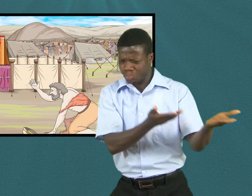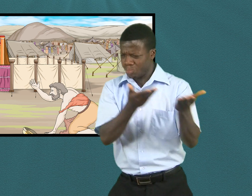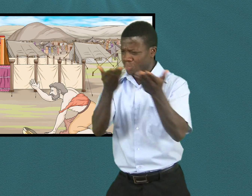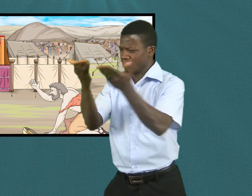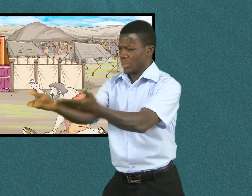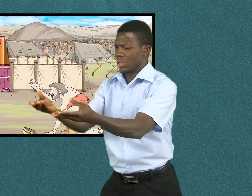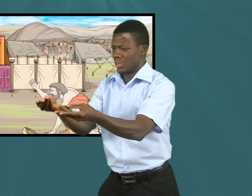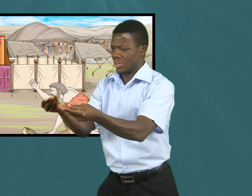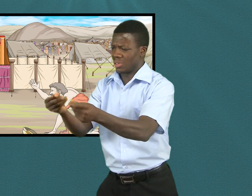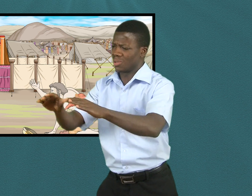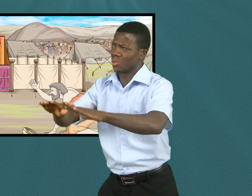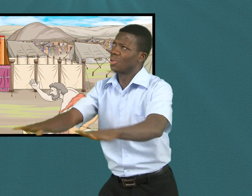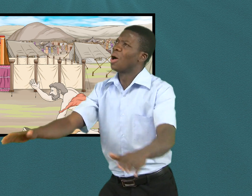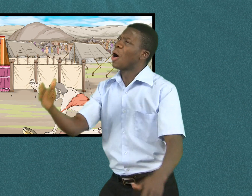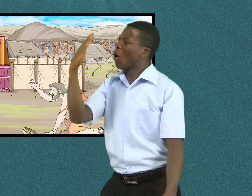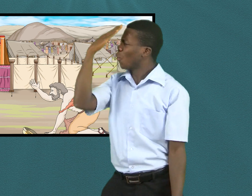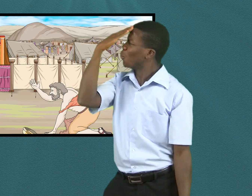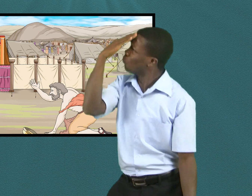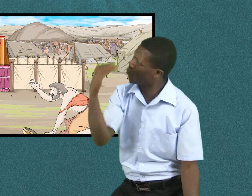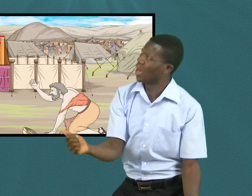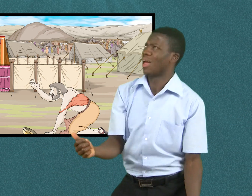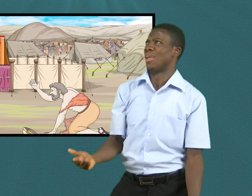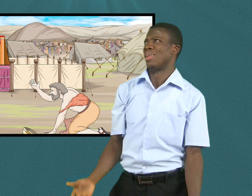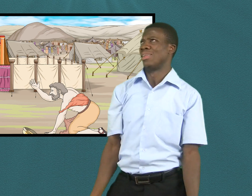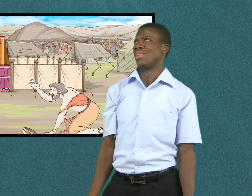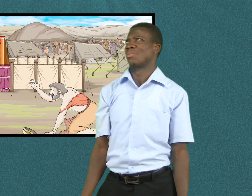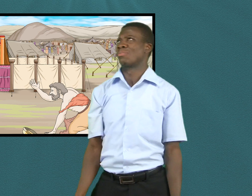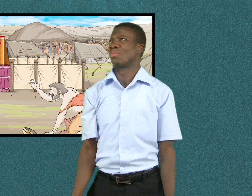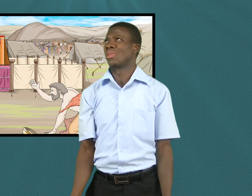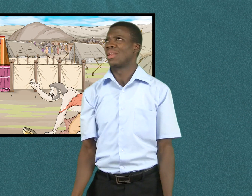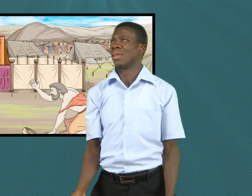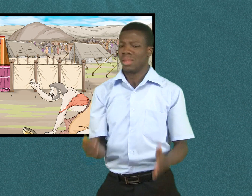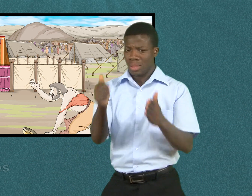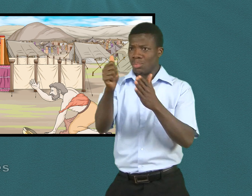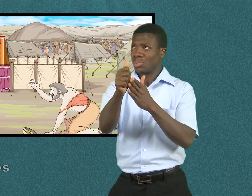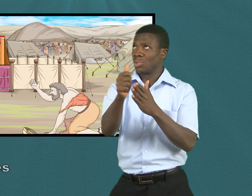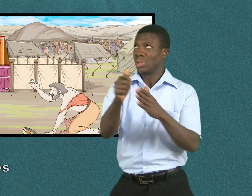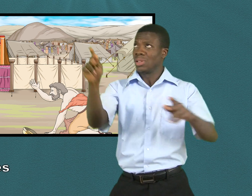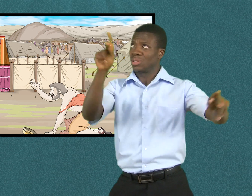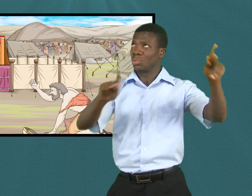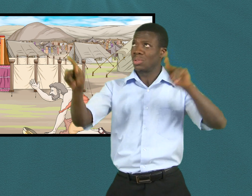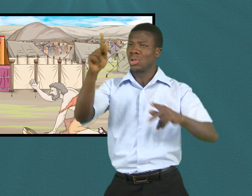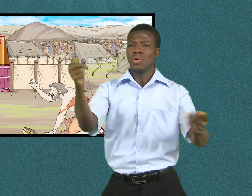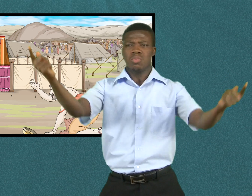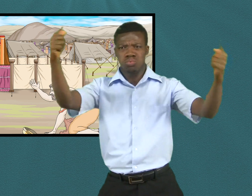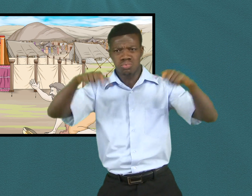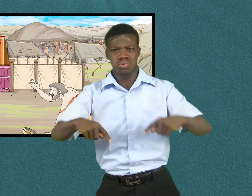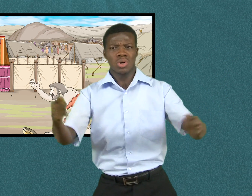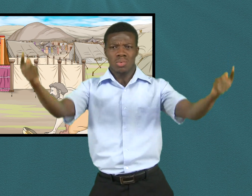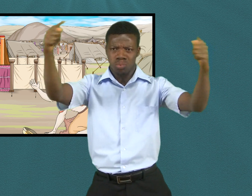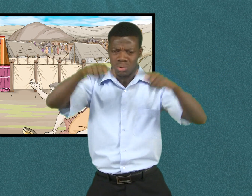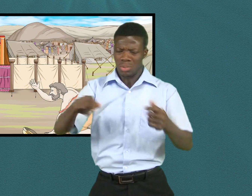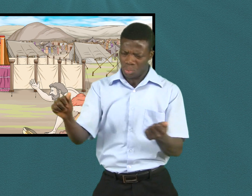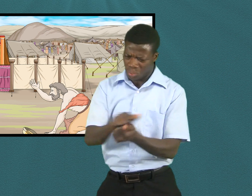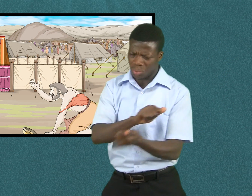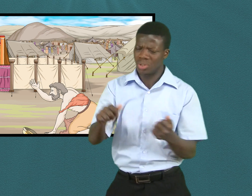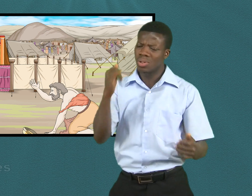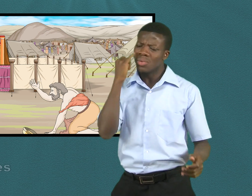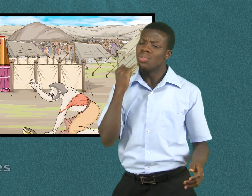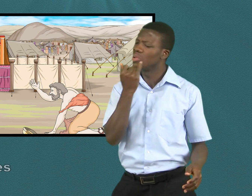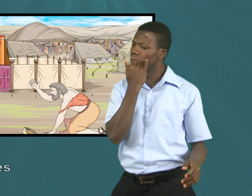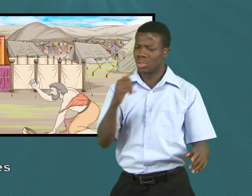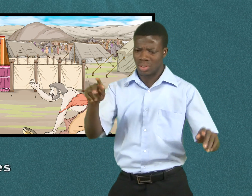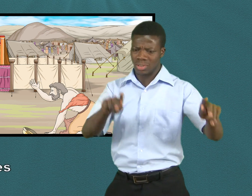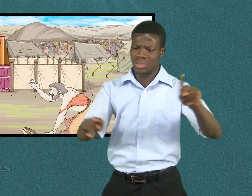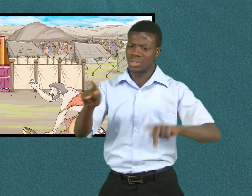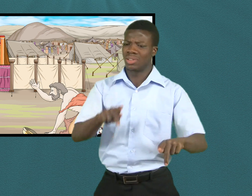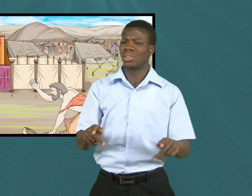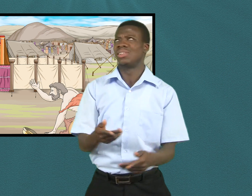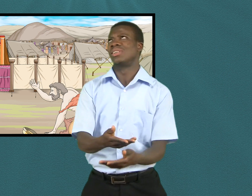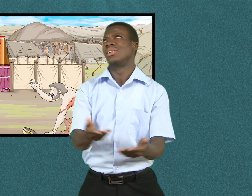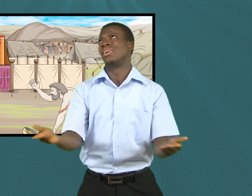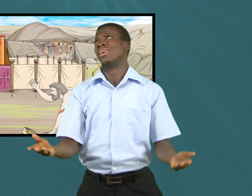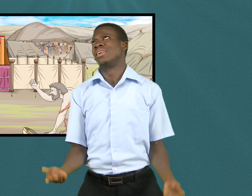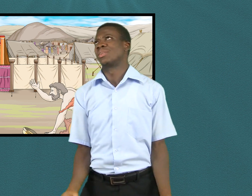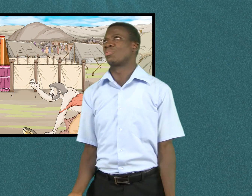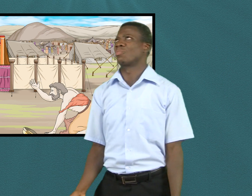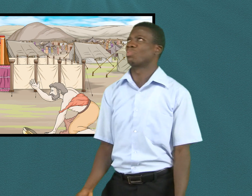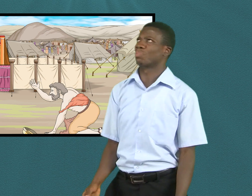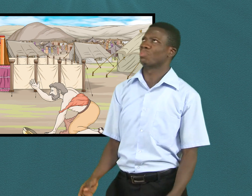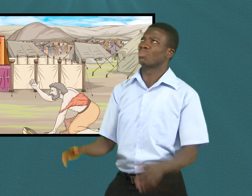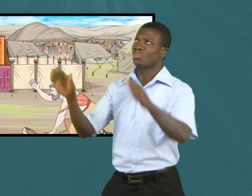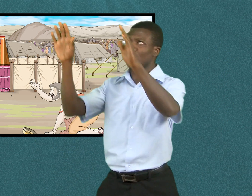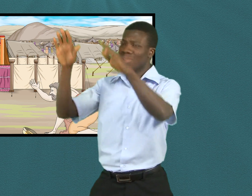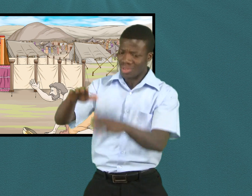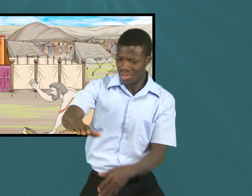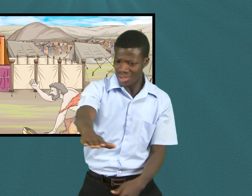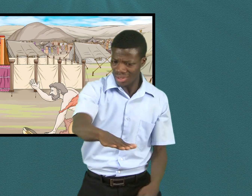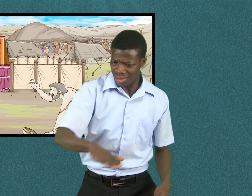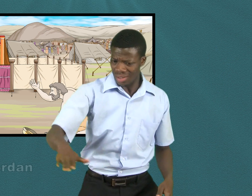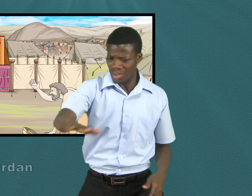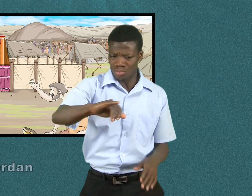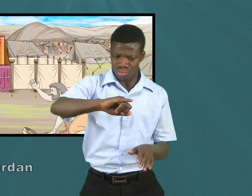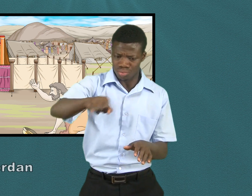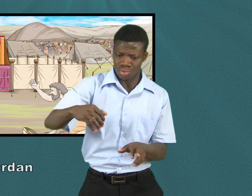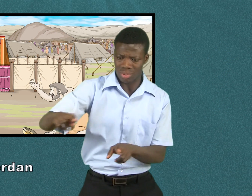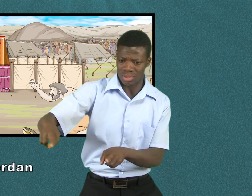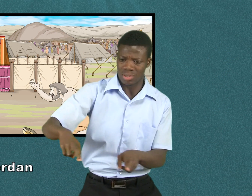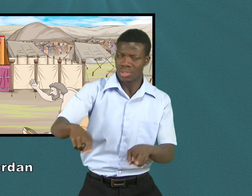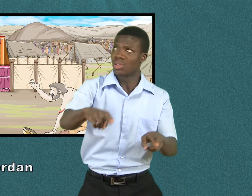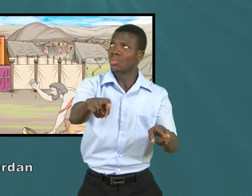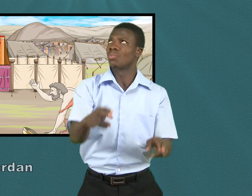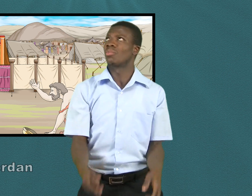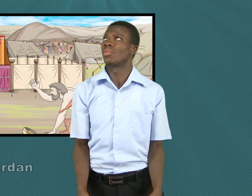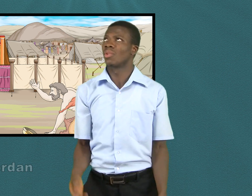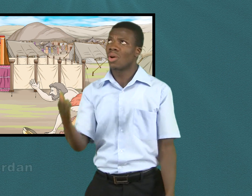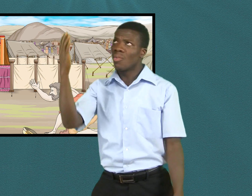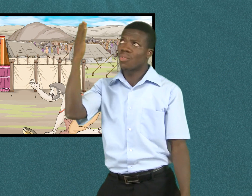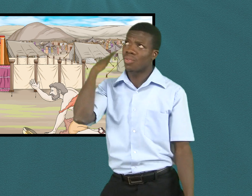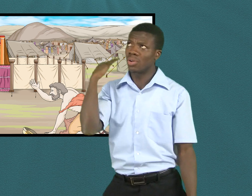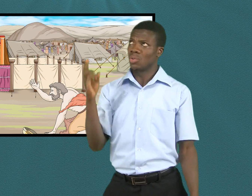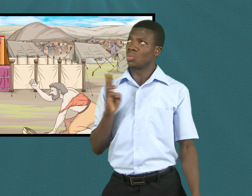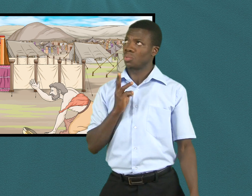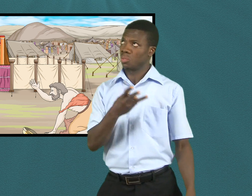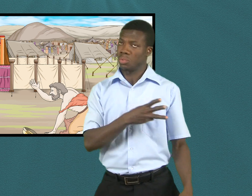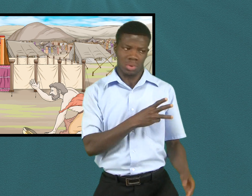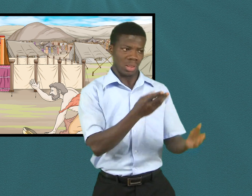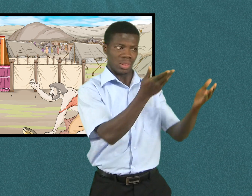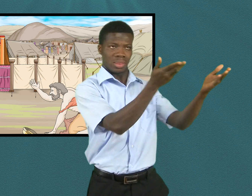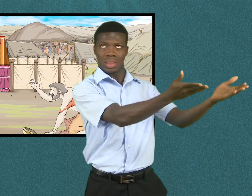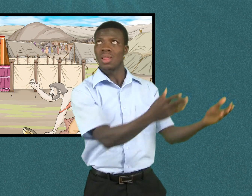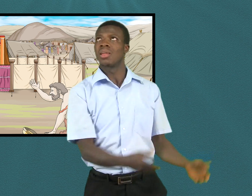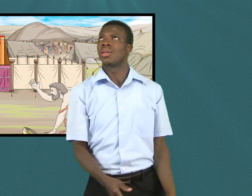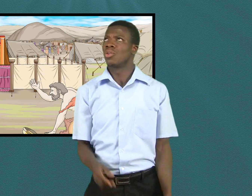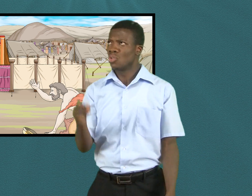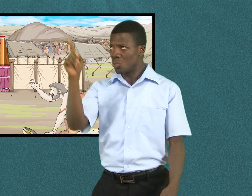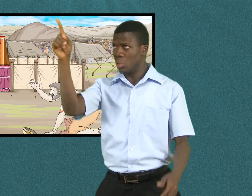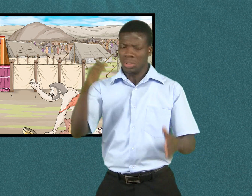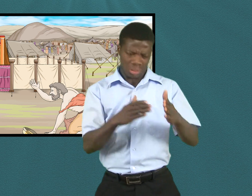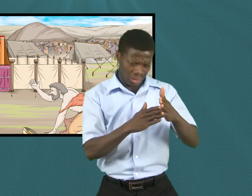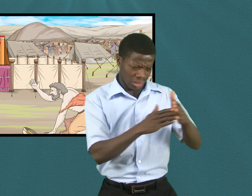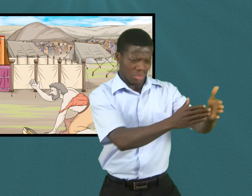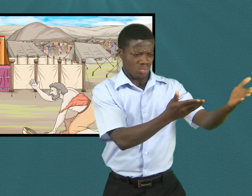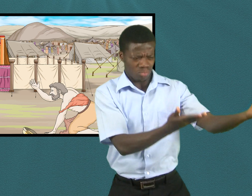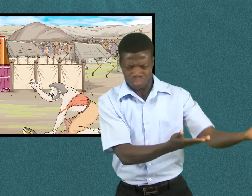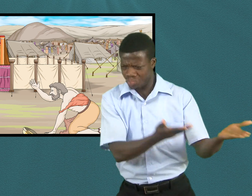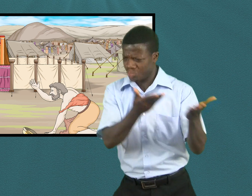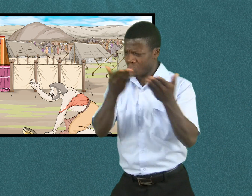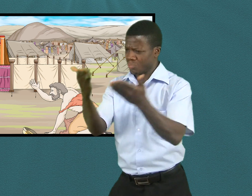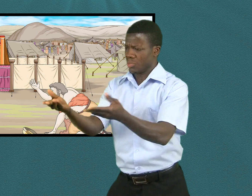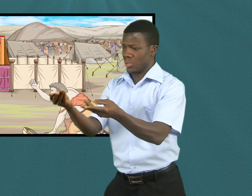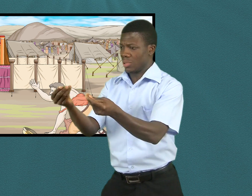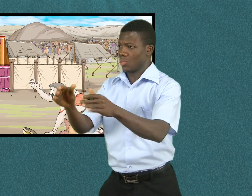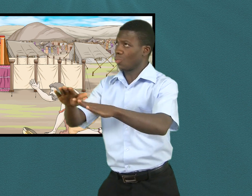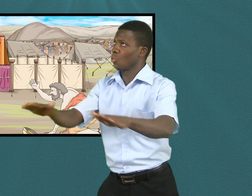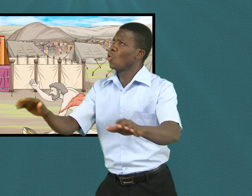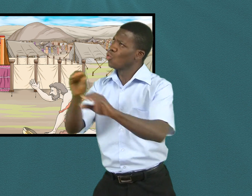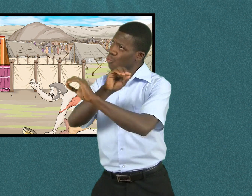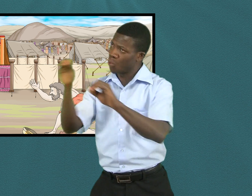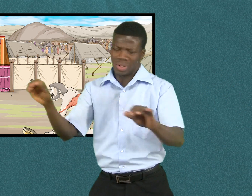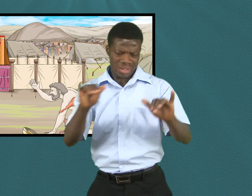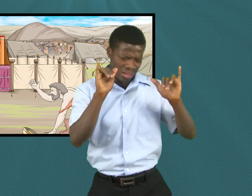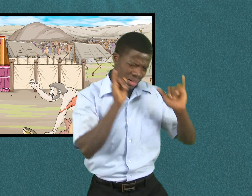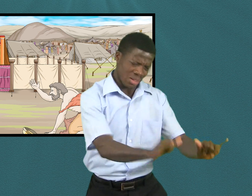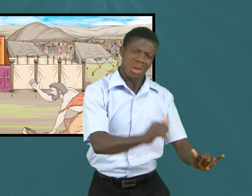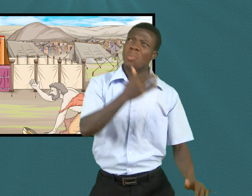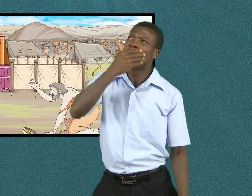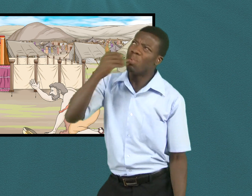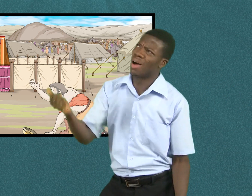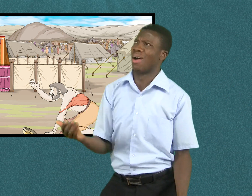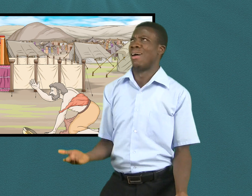If only we had been content to stay on the other side of the Jordan!